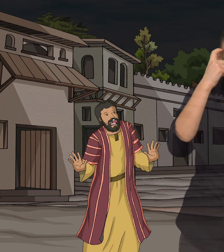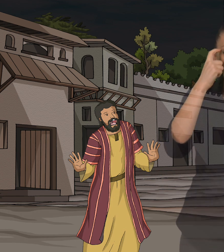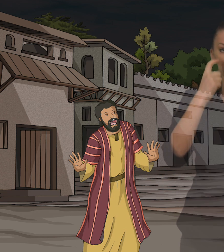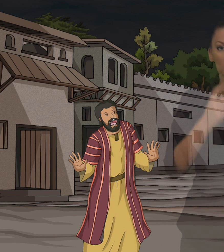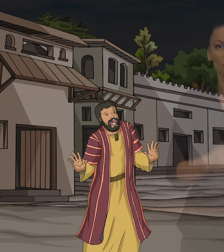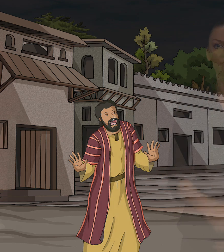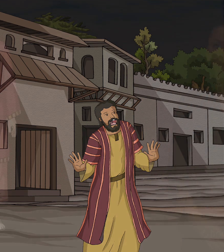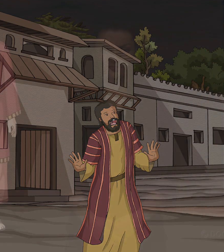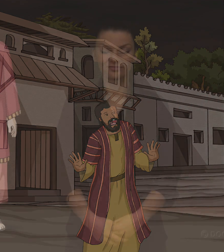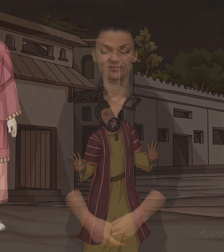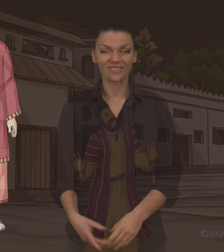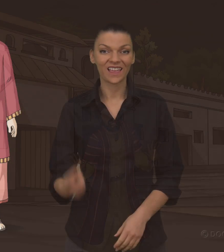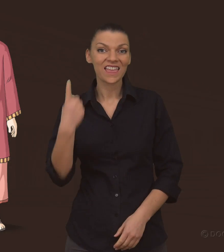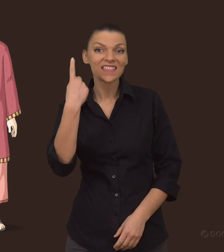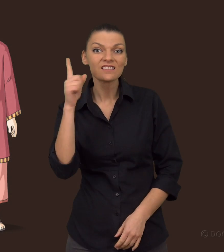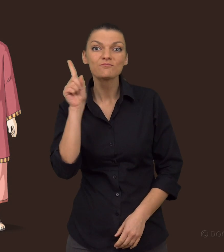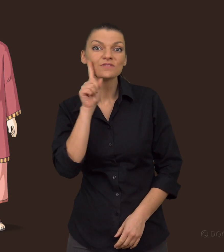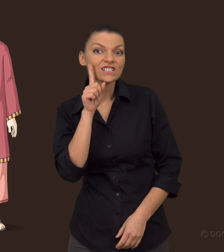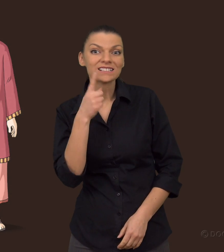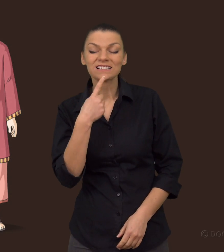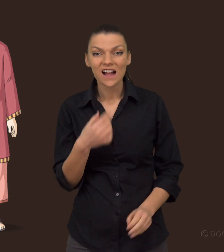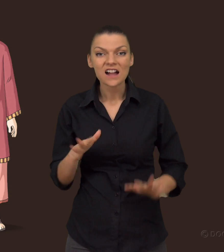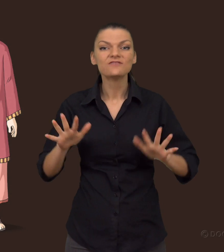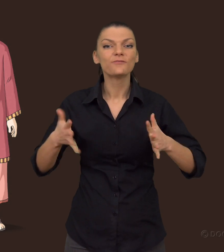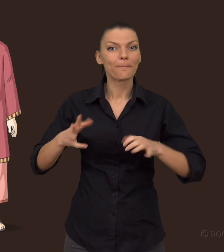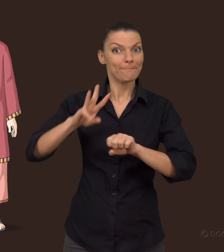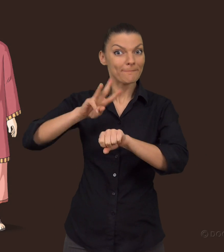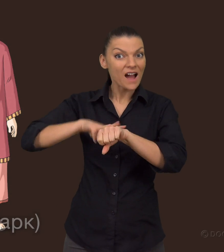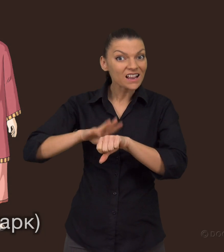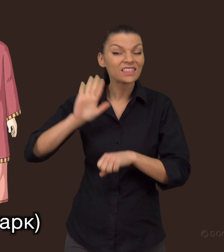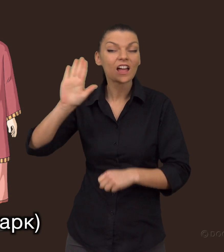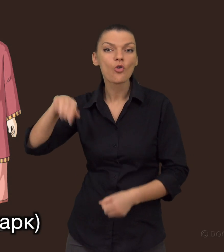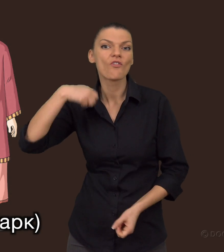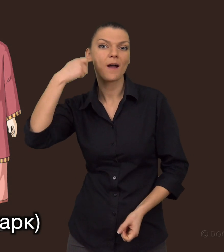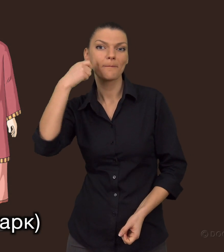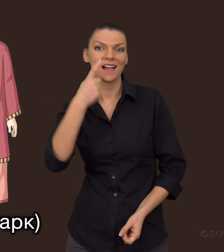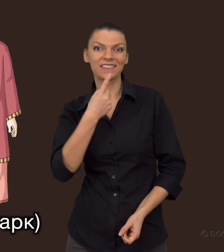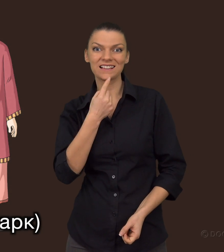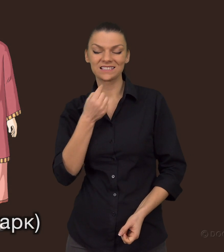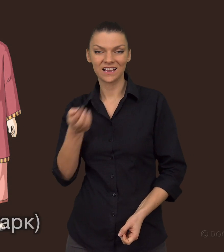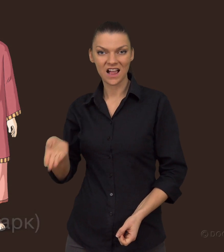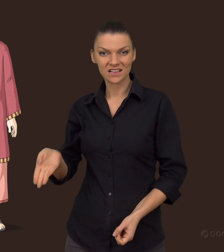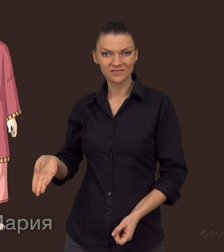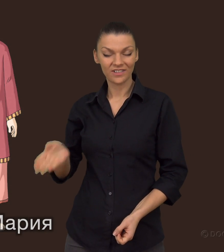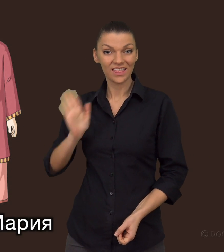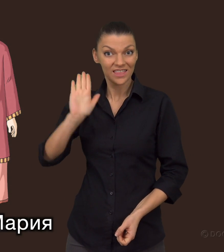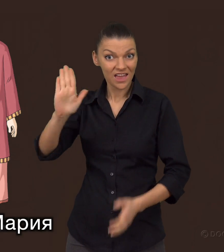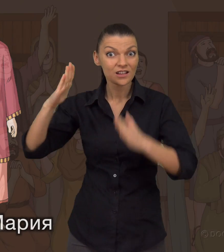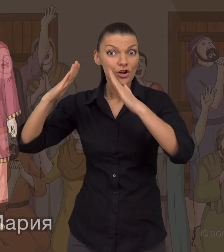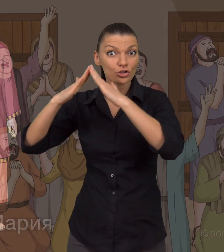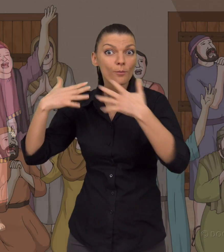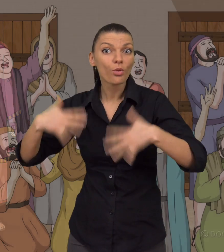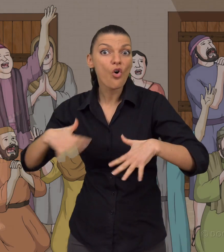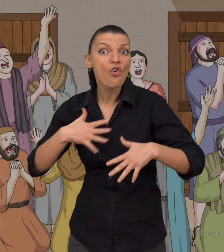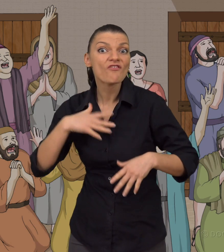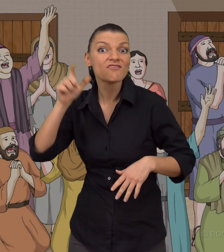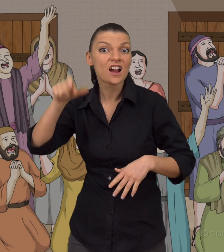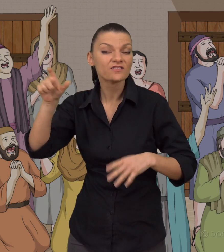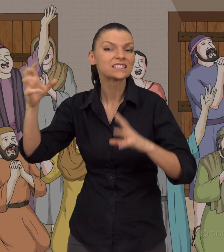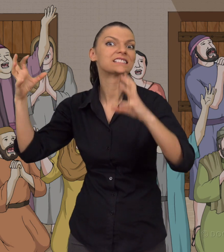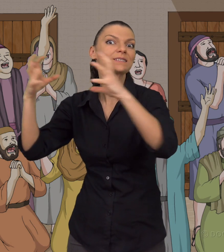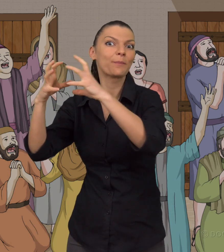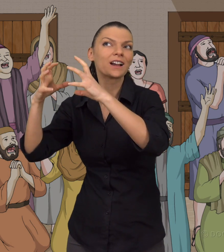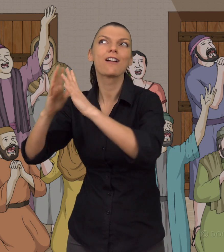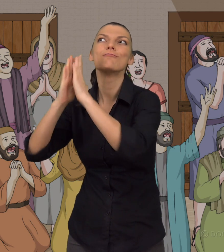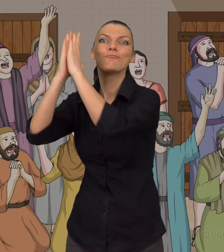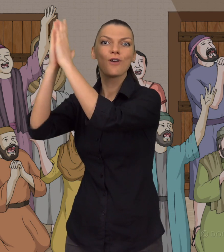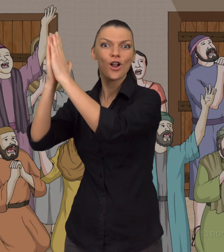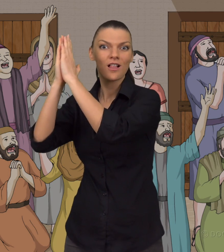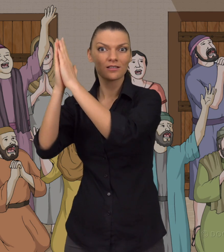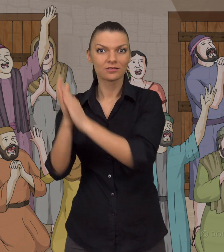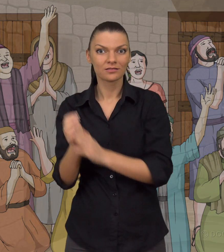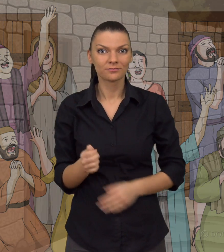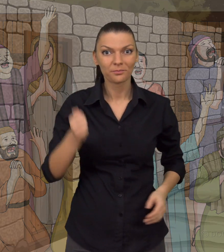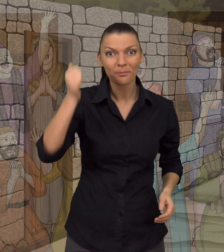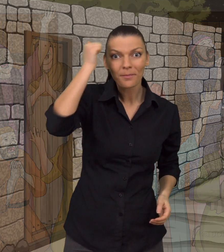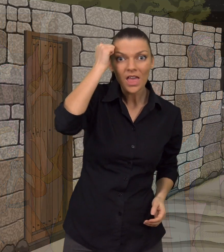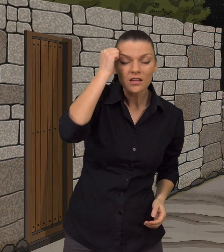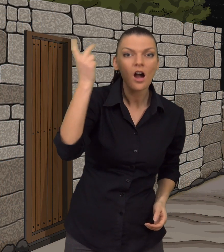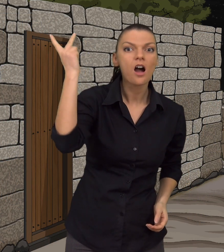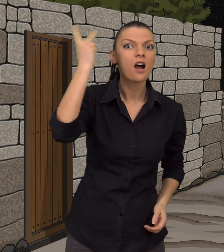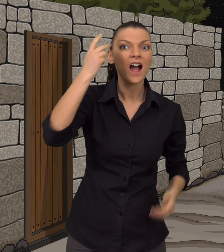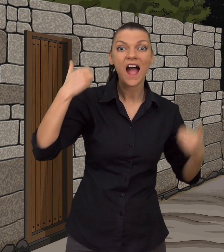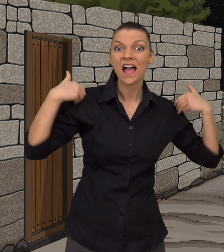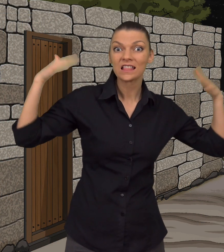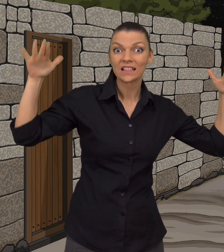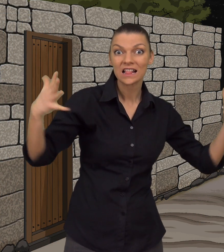And when he had realized this, he went to the house of Mary the mother of John, also called Mark, where many people had gathered together and were praying.